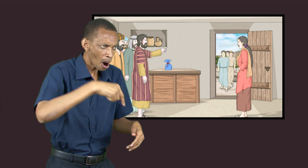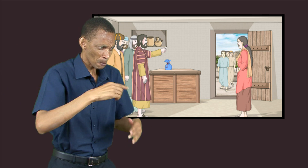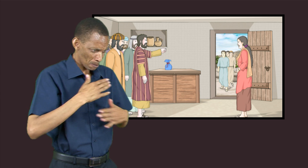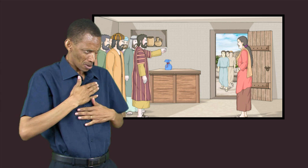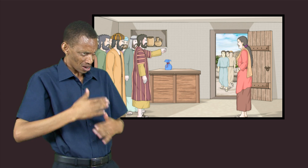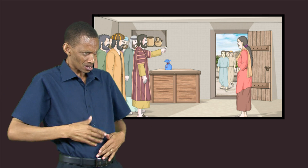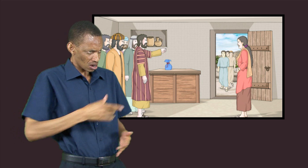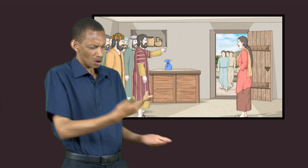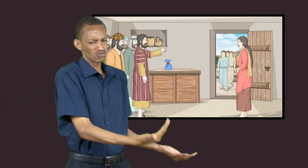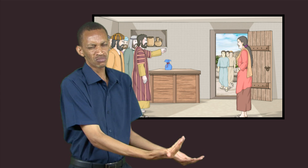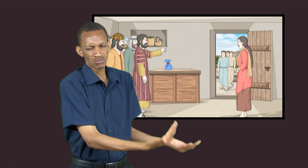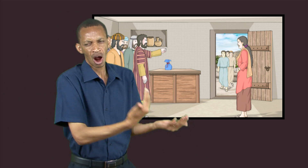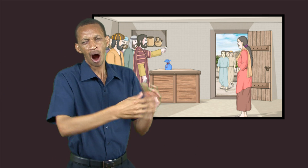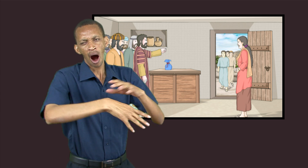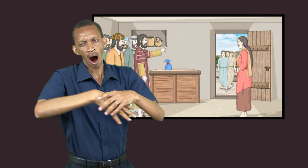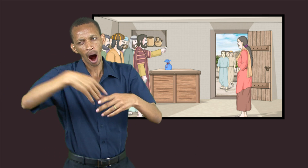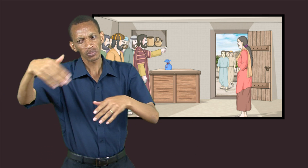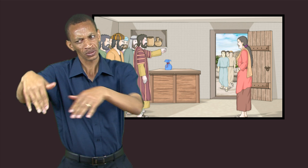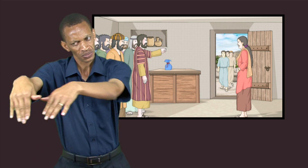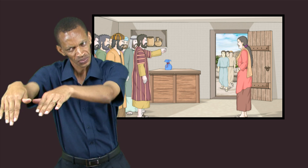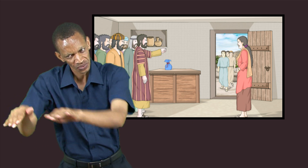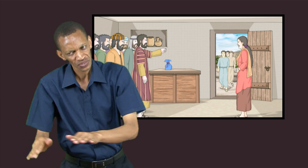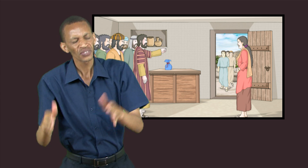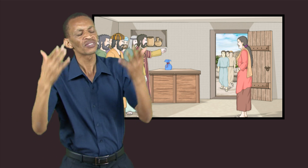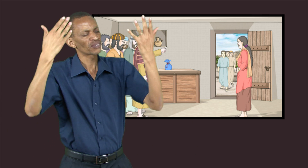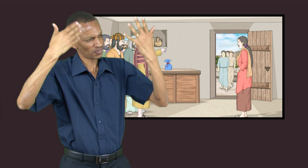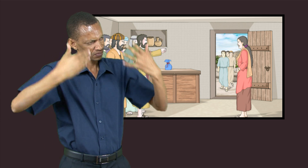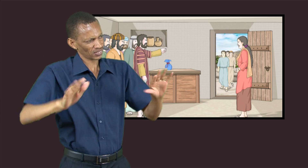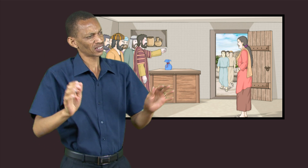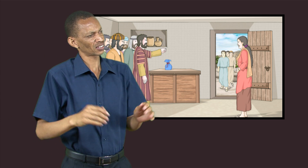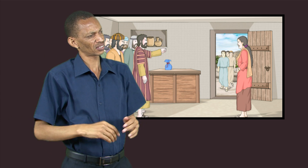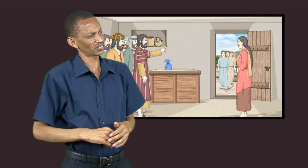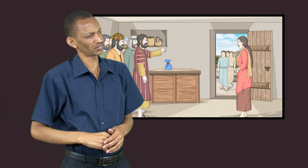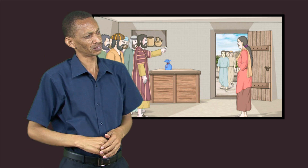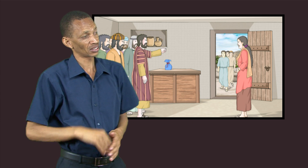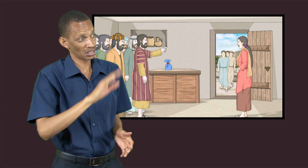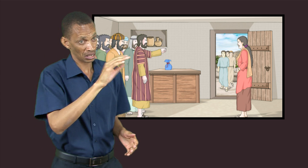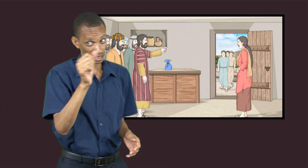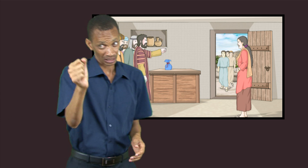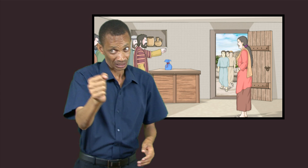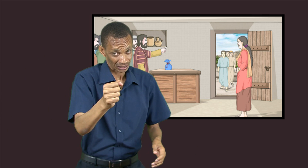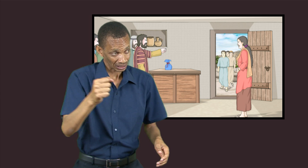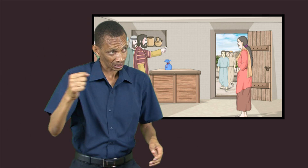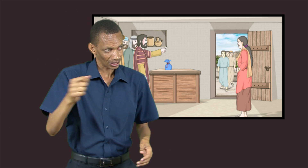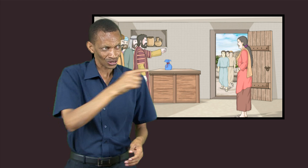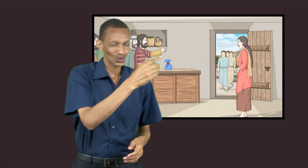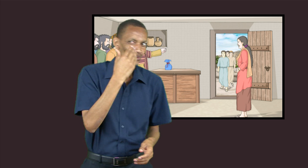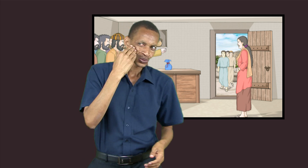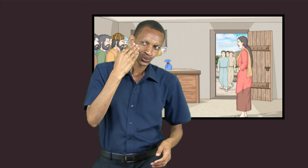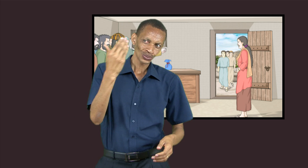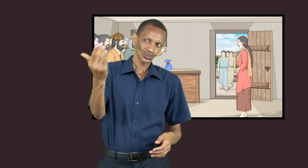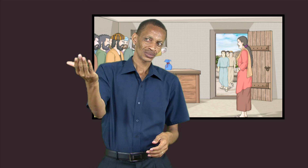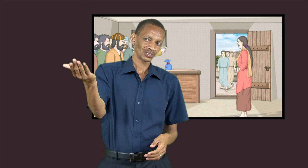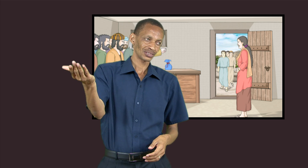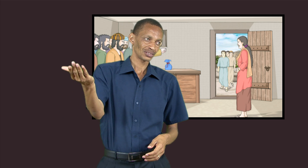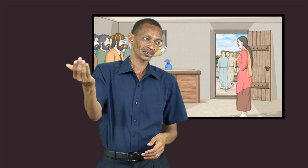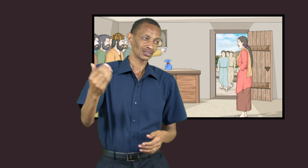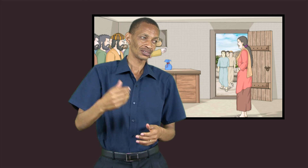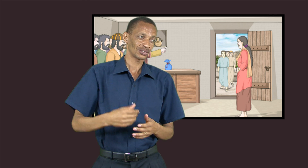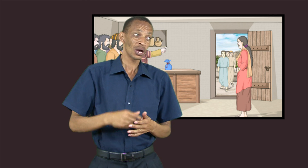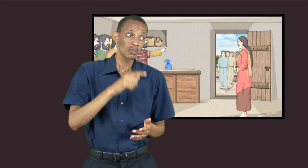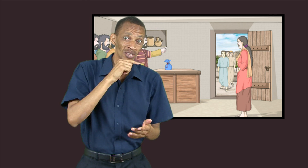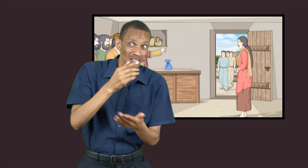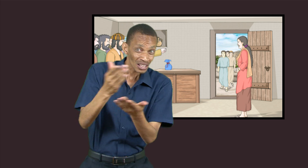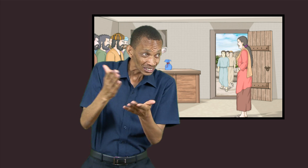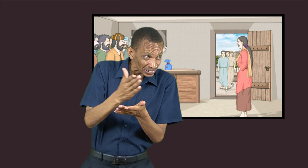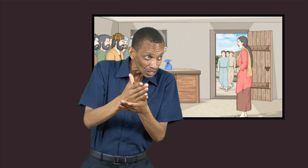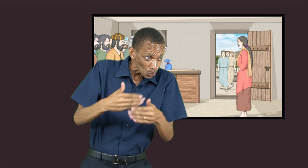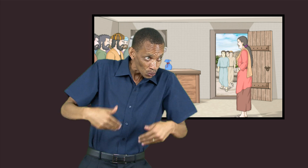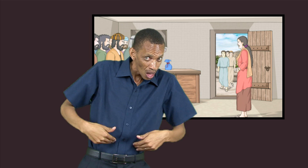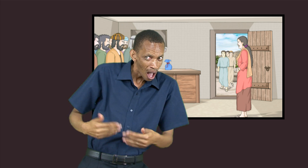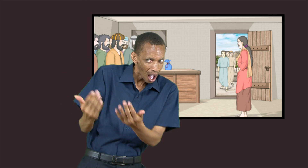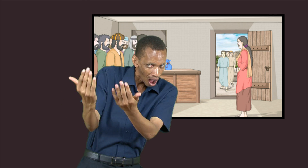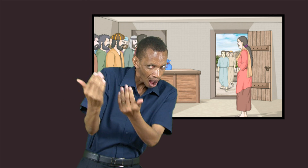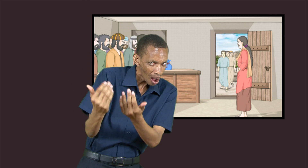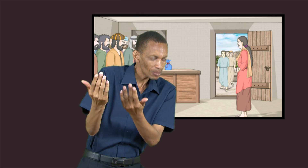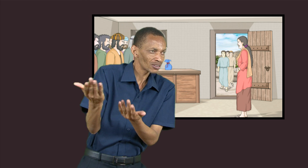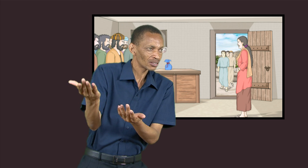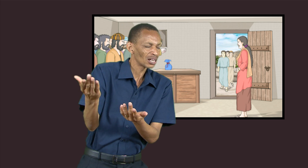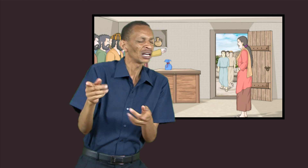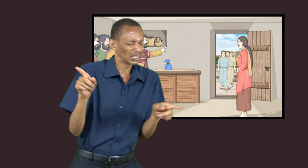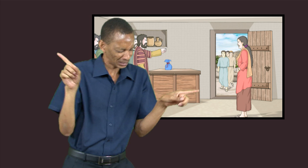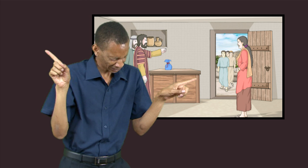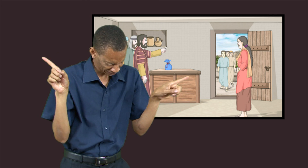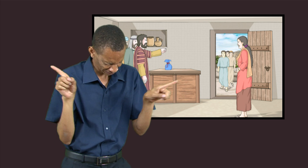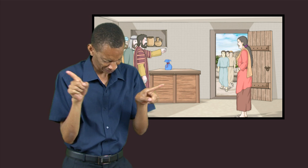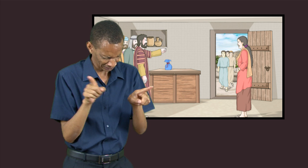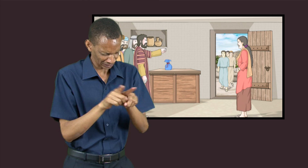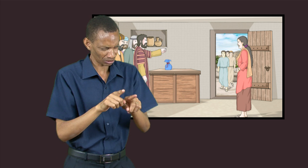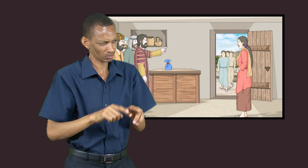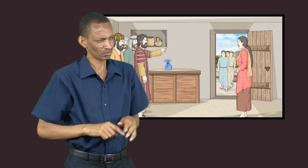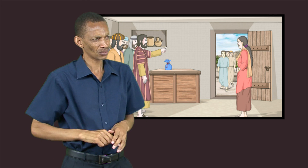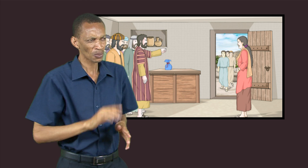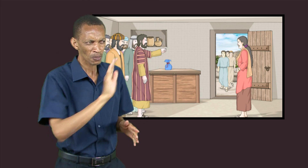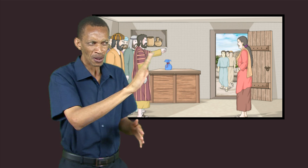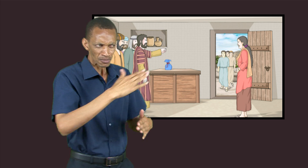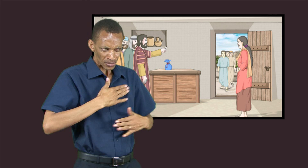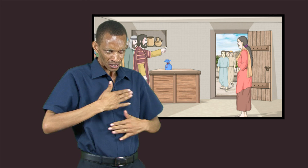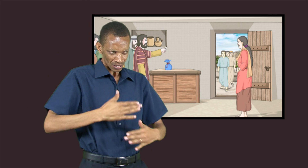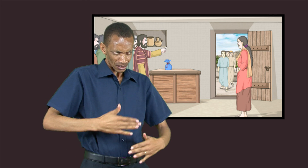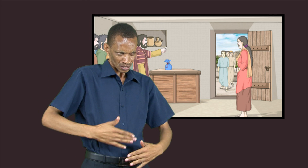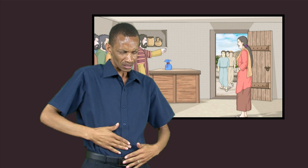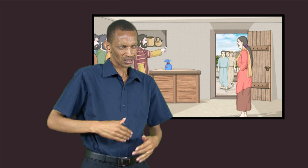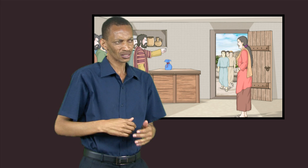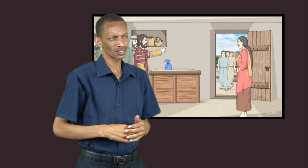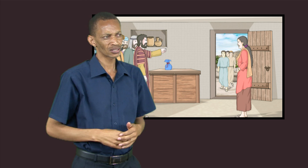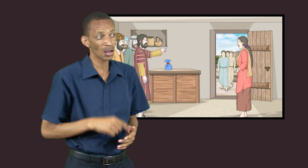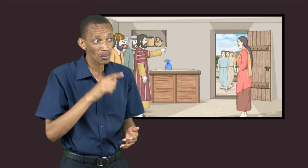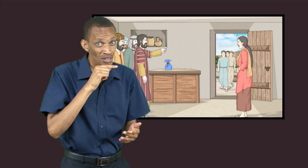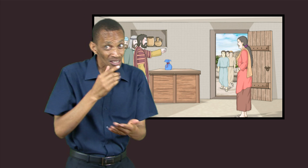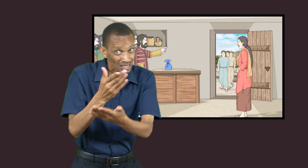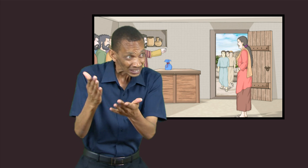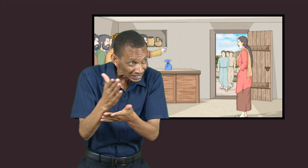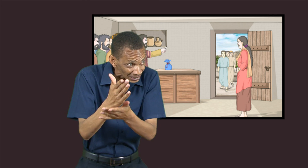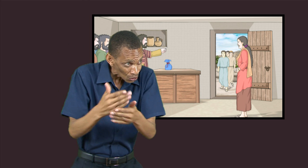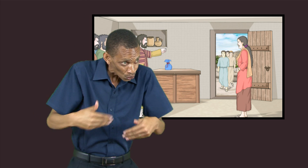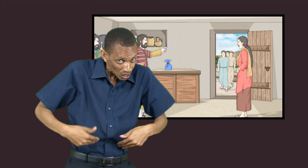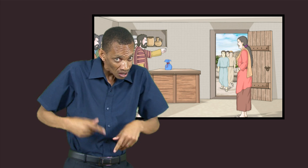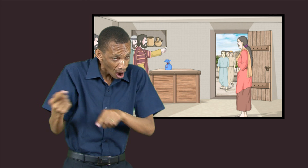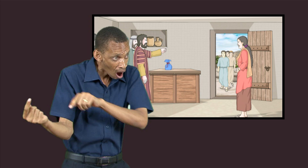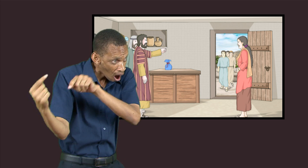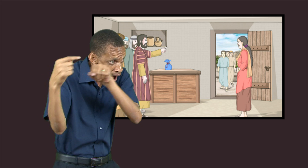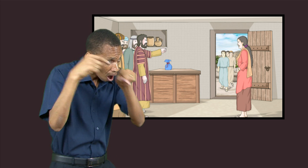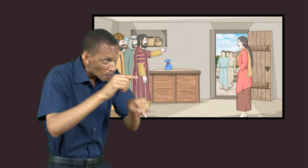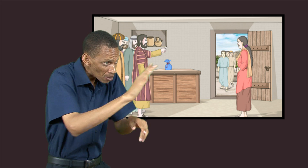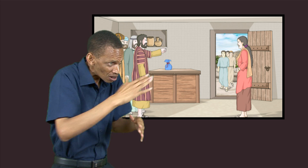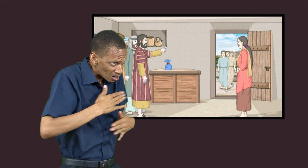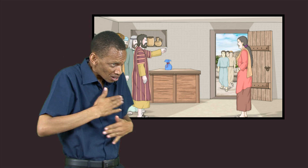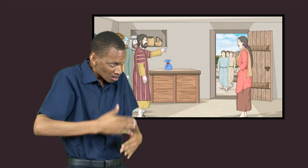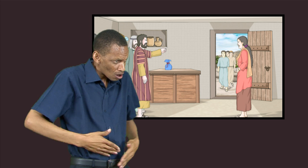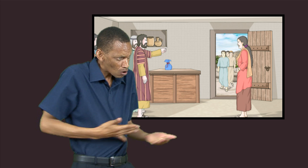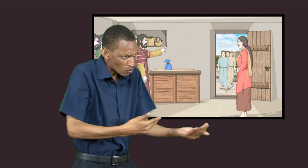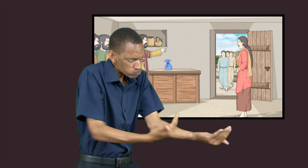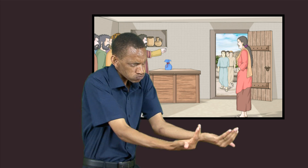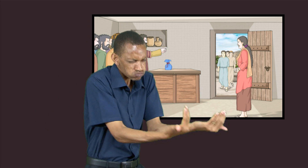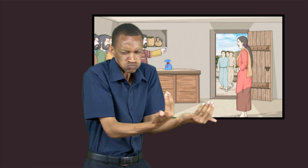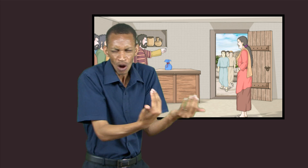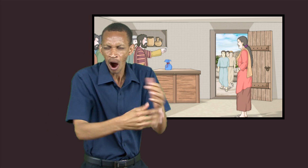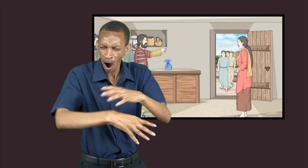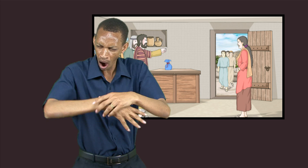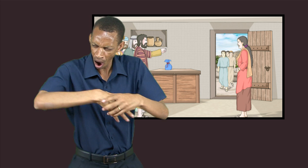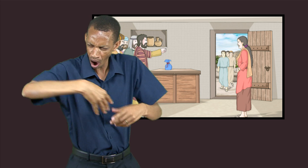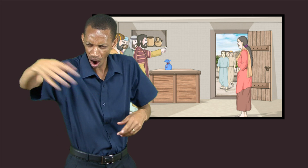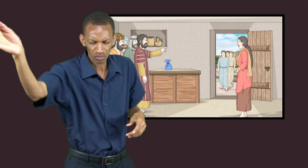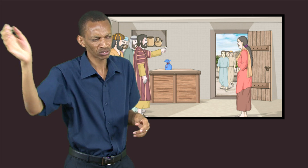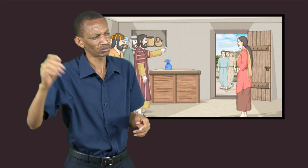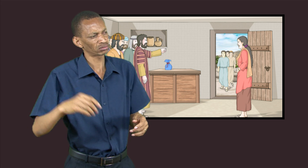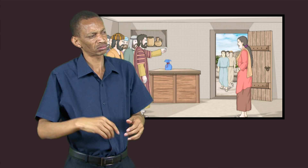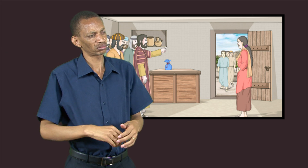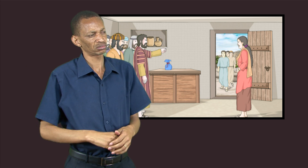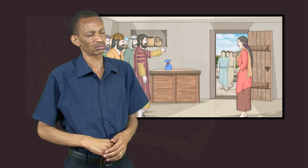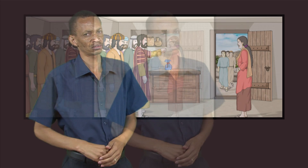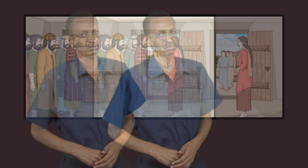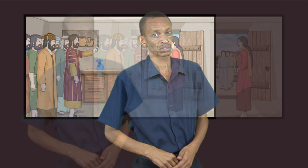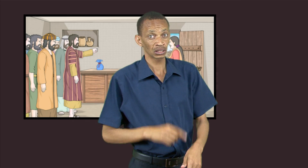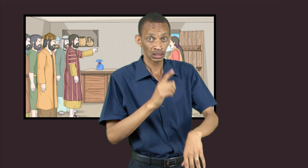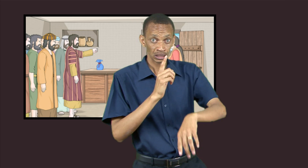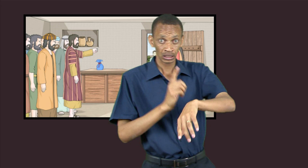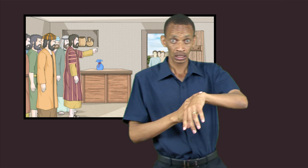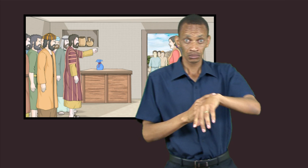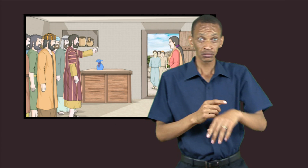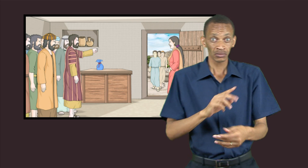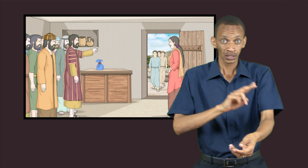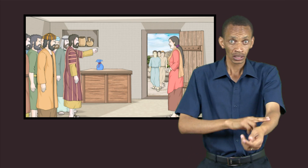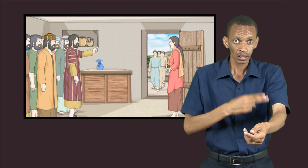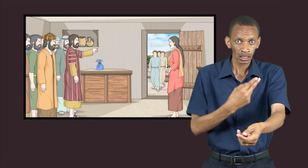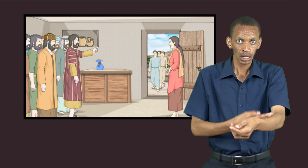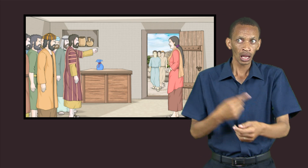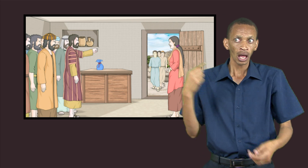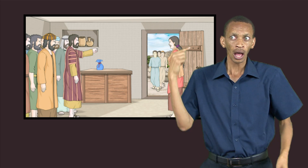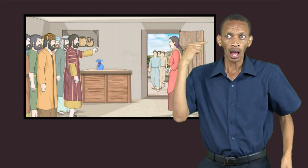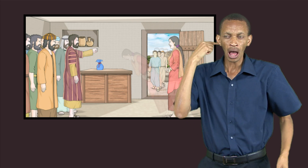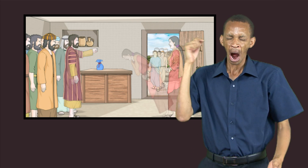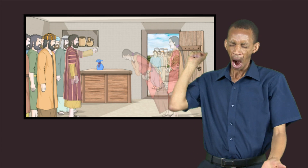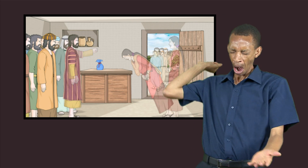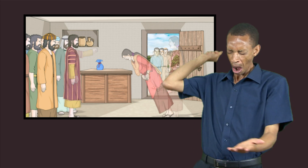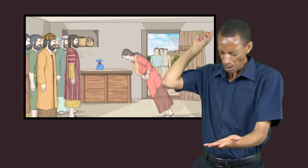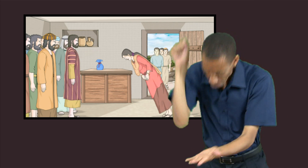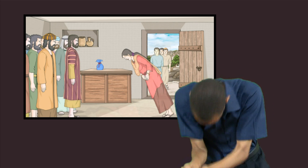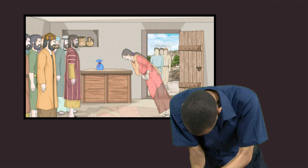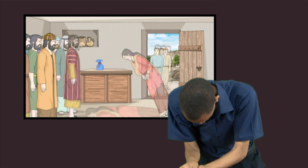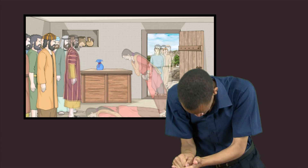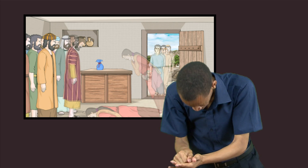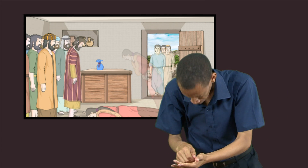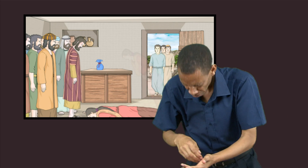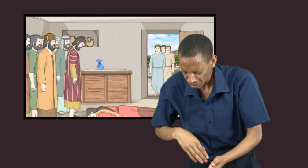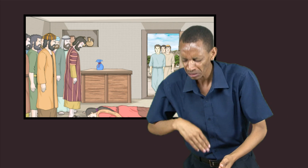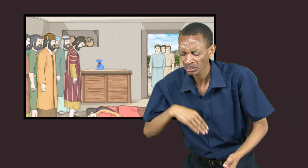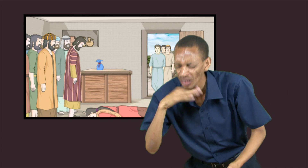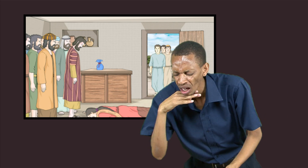“Look, the feet of the men who buried your husband are at the door, and they will carry you out also.”